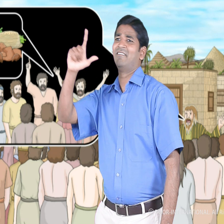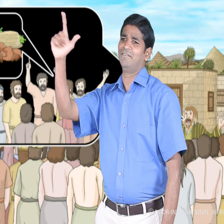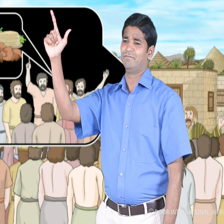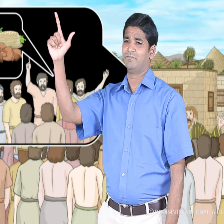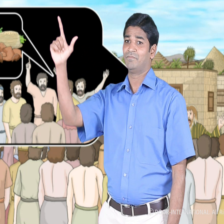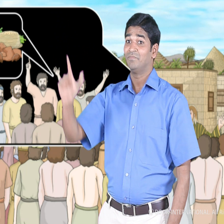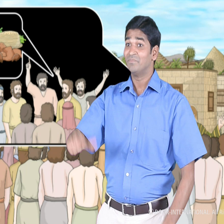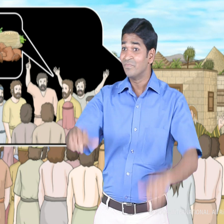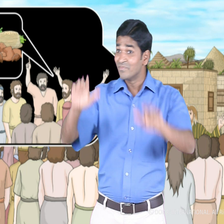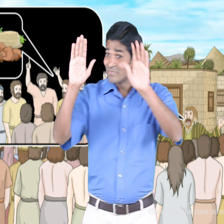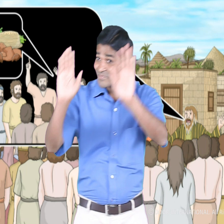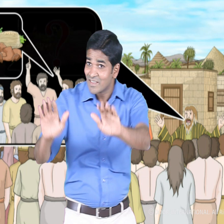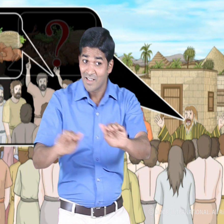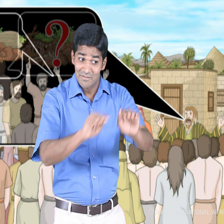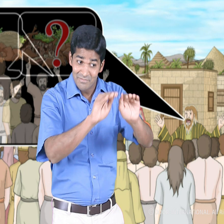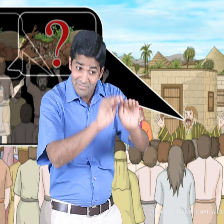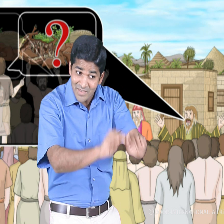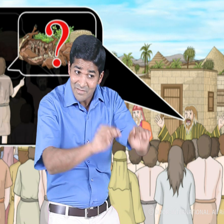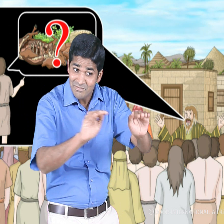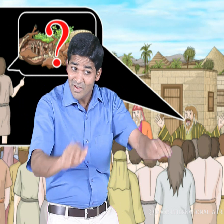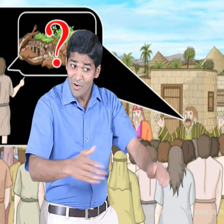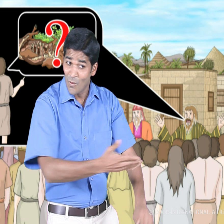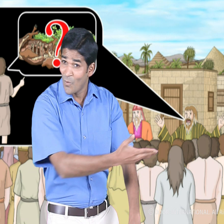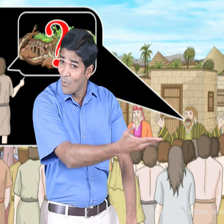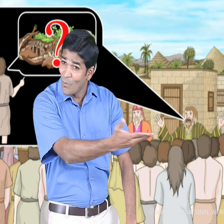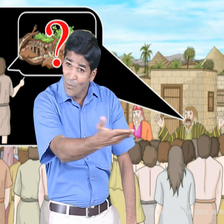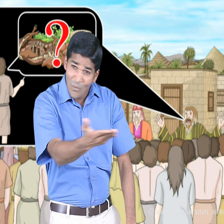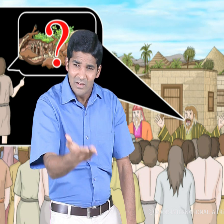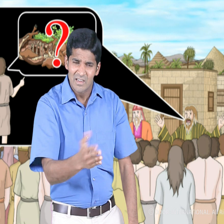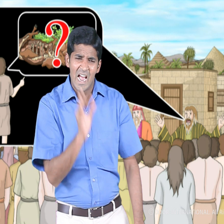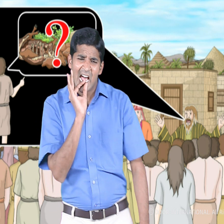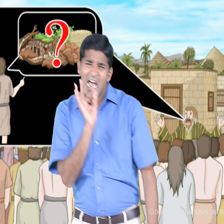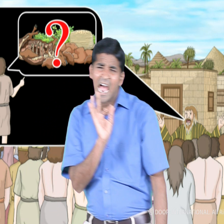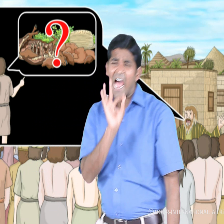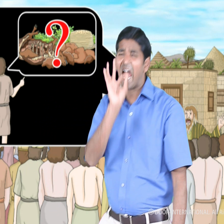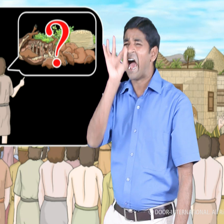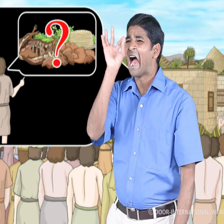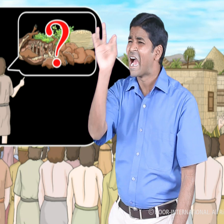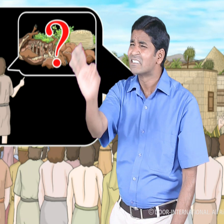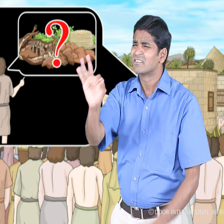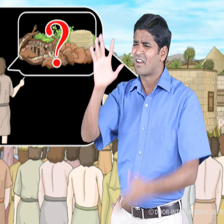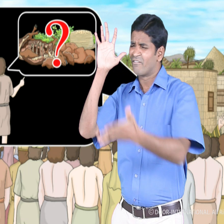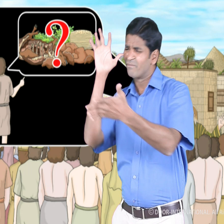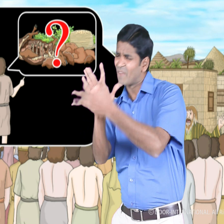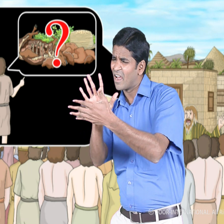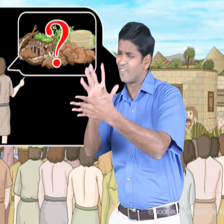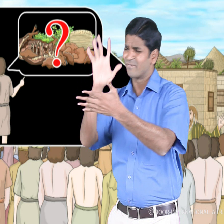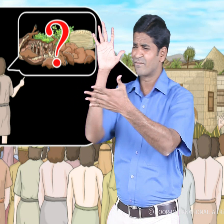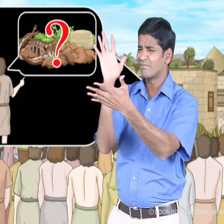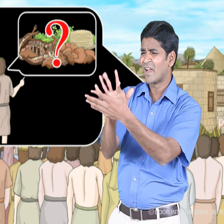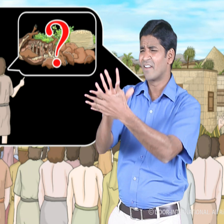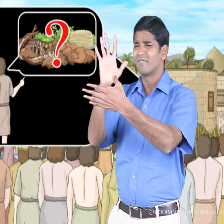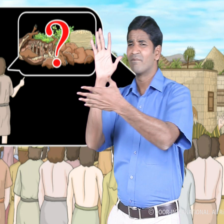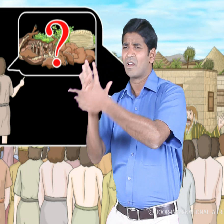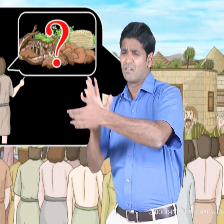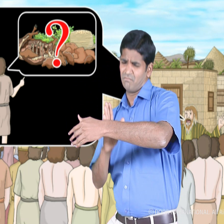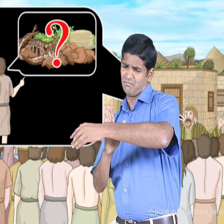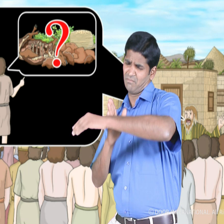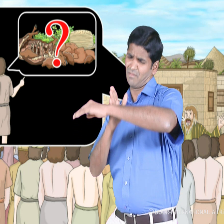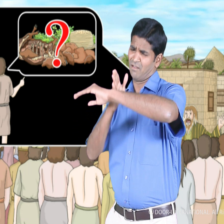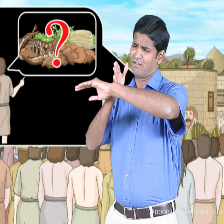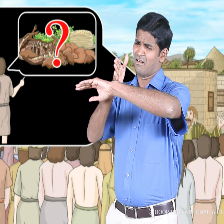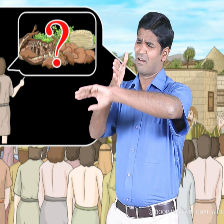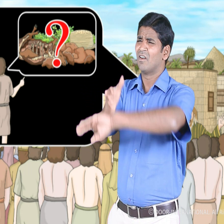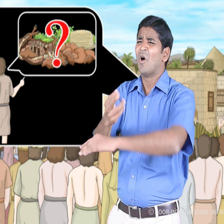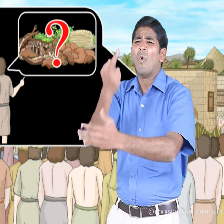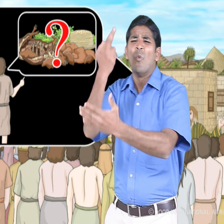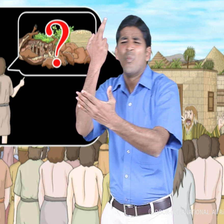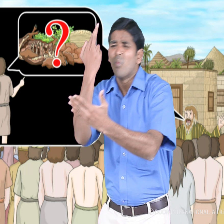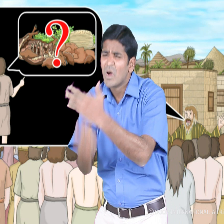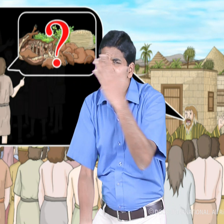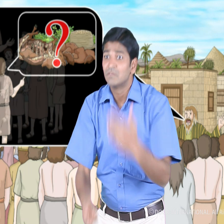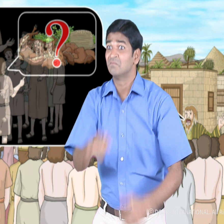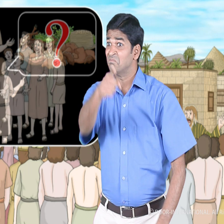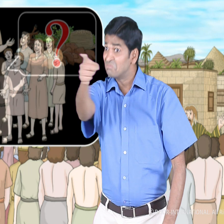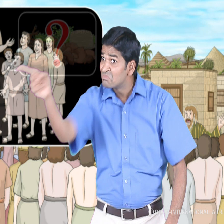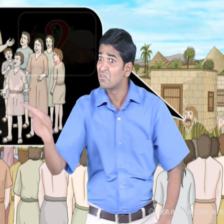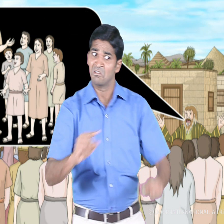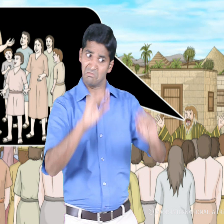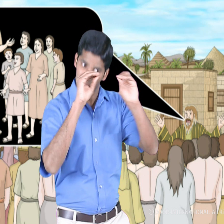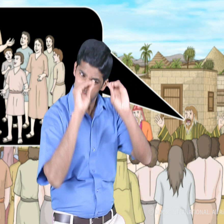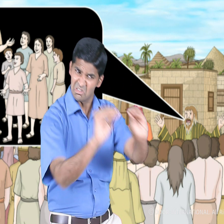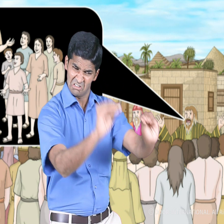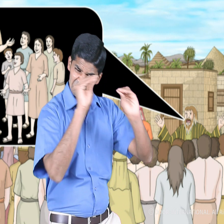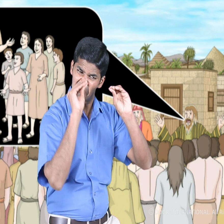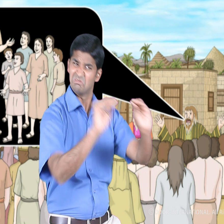When your children ask you, ‘What does this service mean to you?’